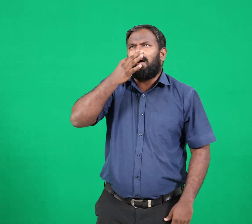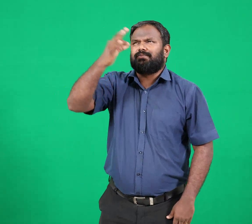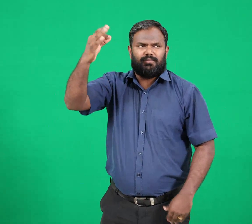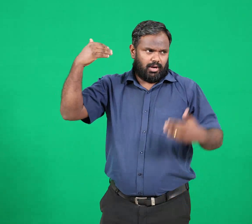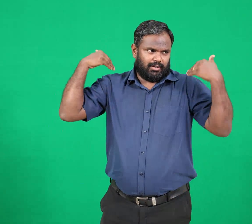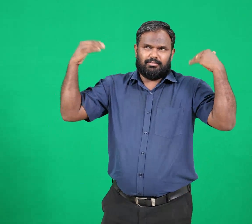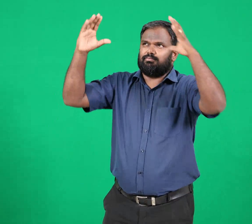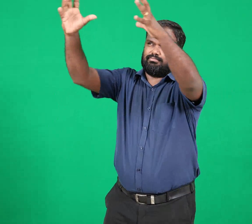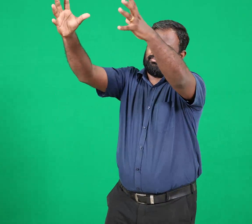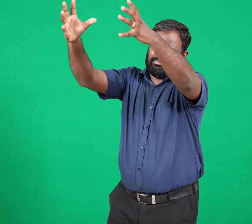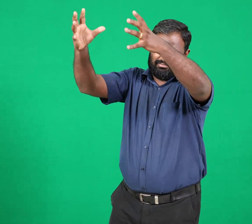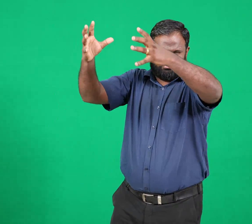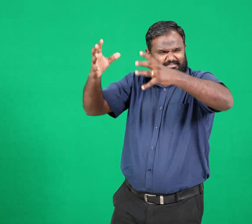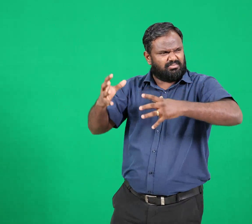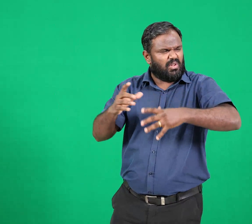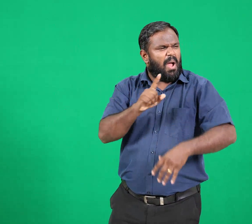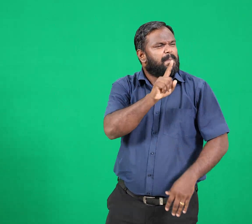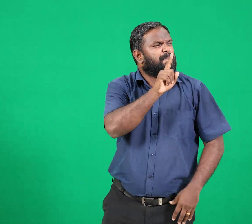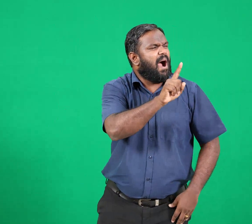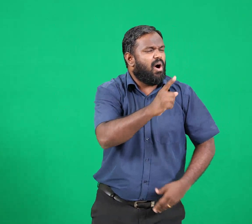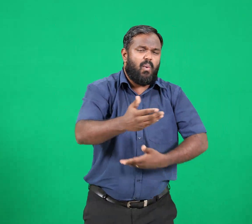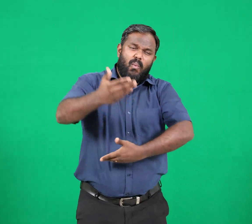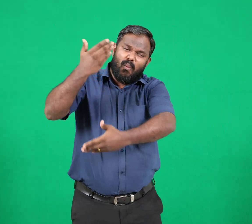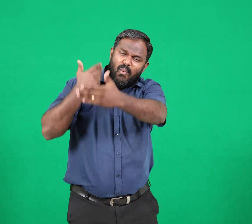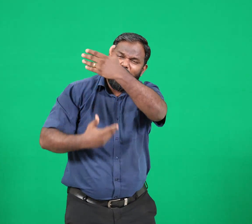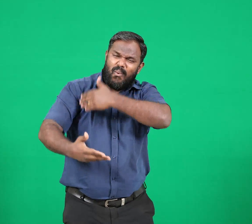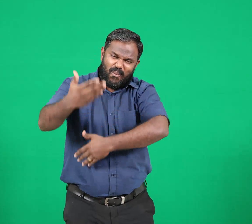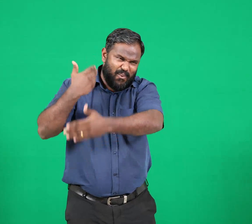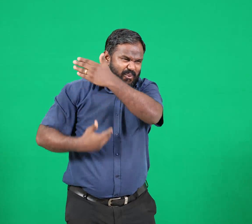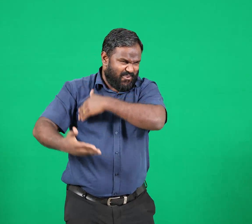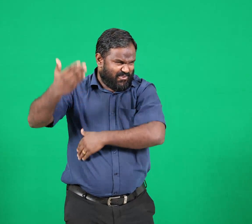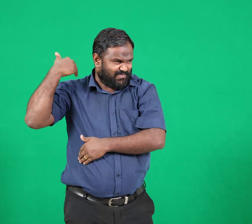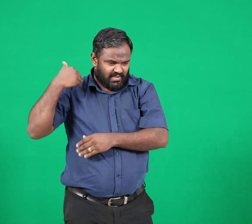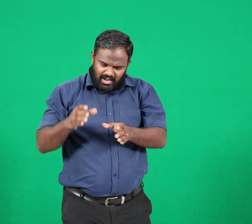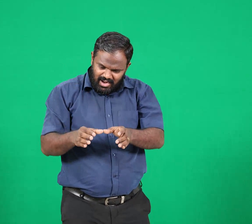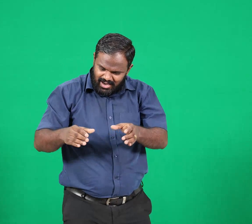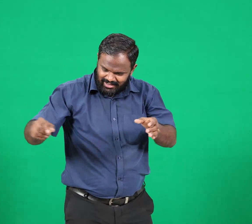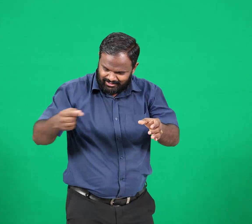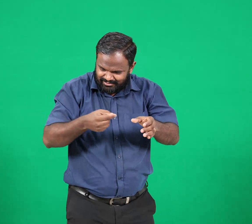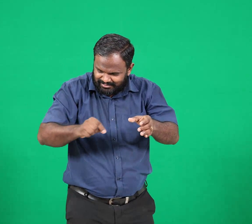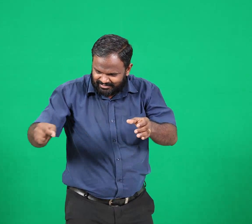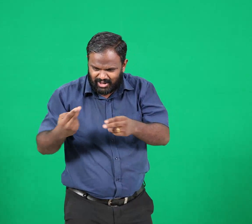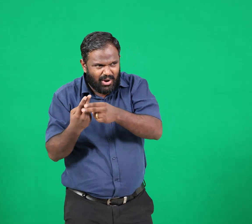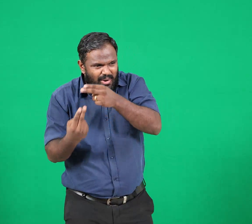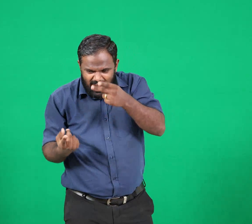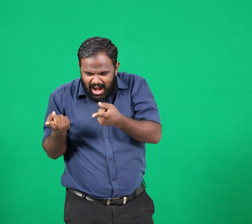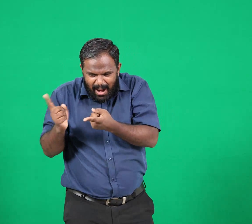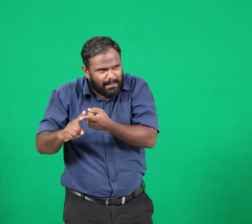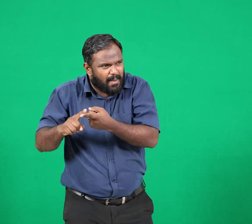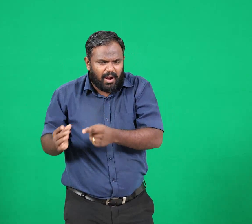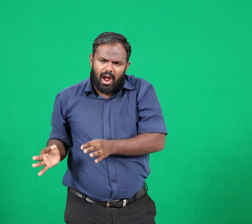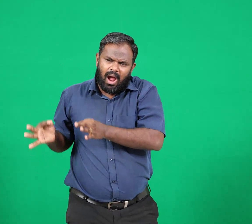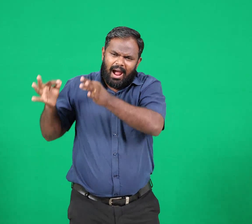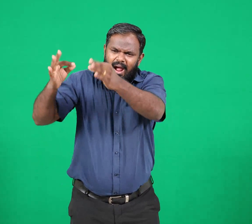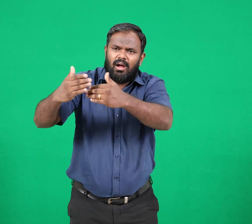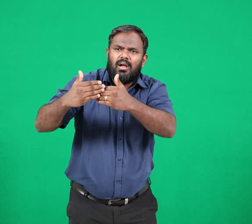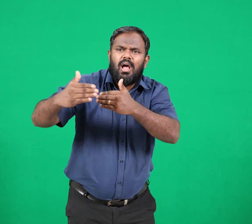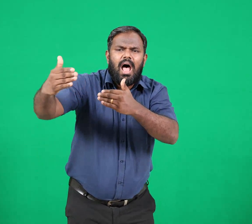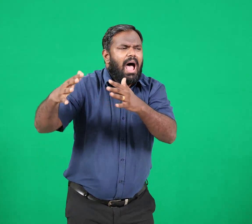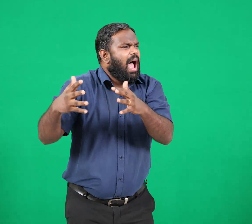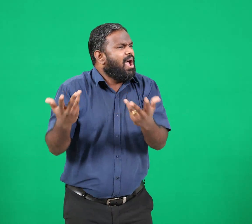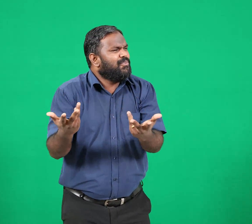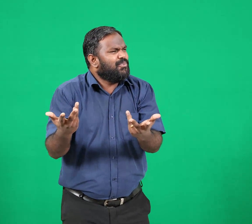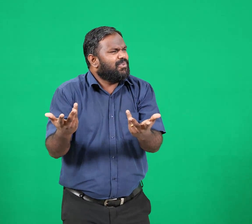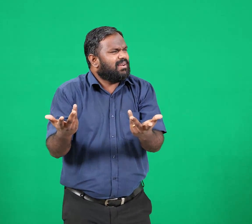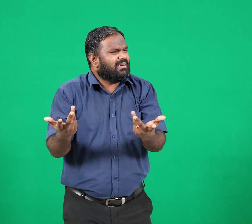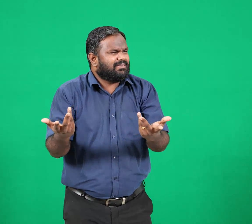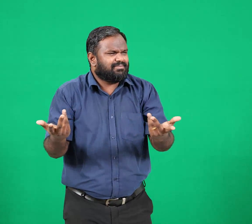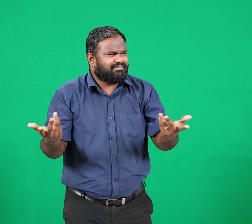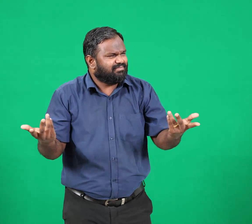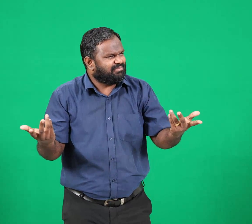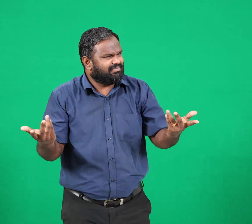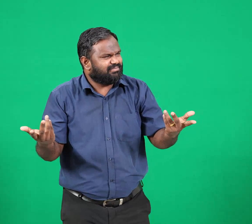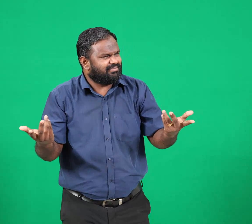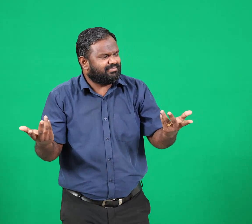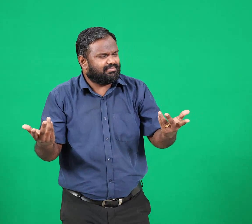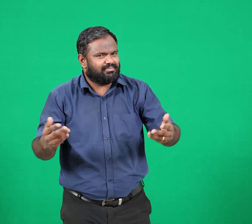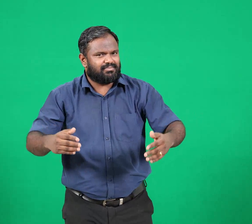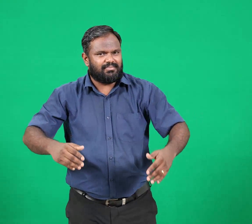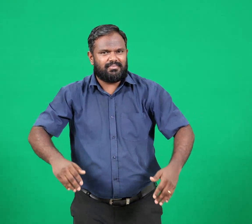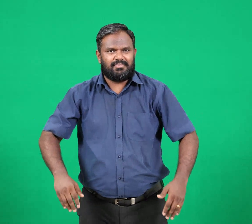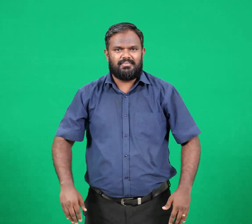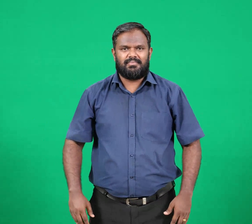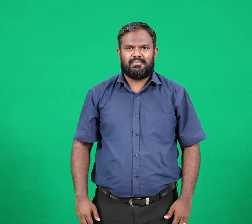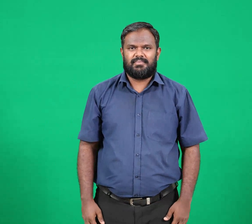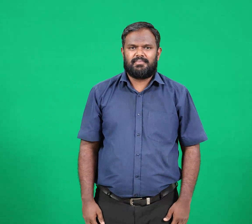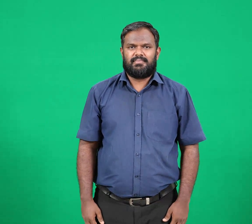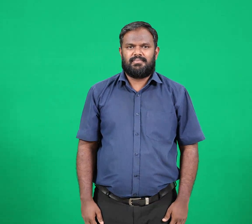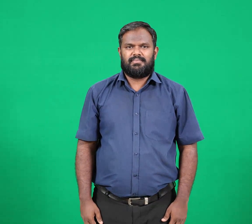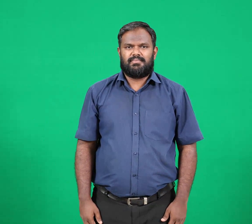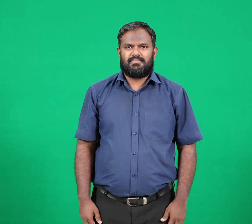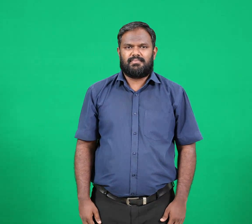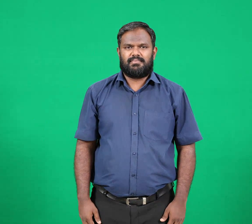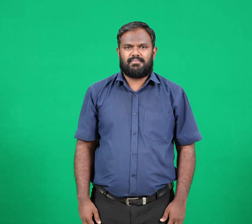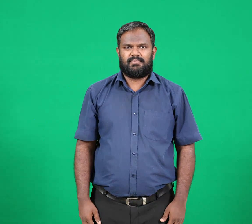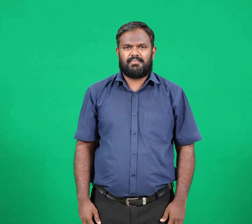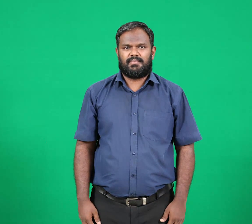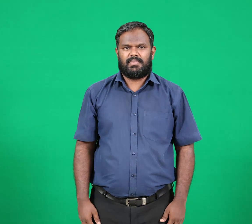But how then would the Scriptures be fulfilled that say it must happen this way?"